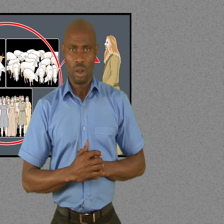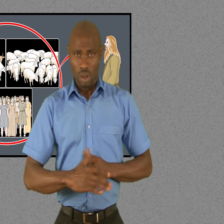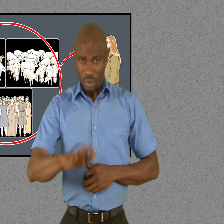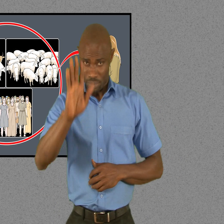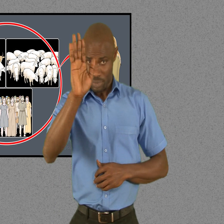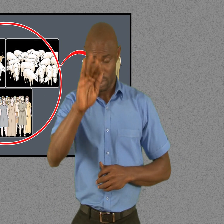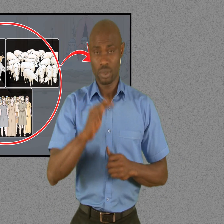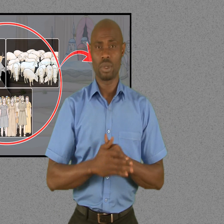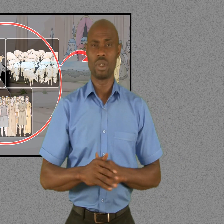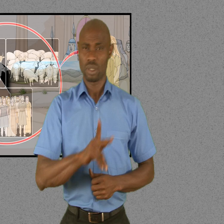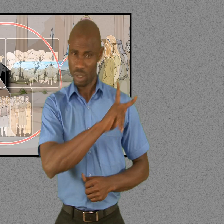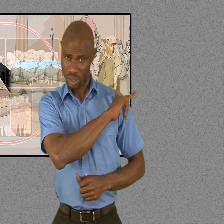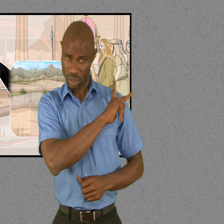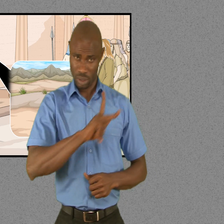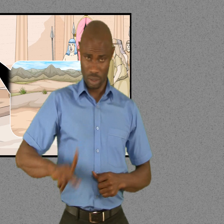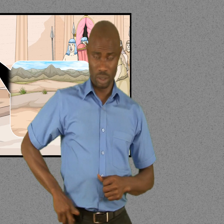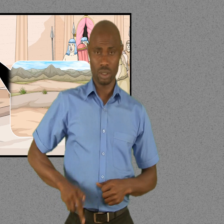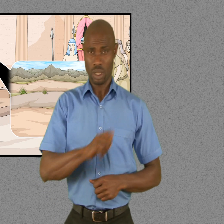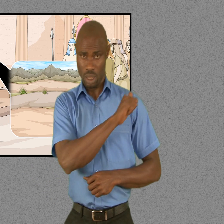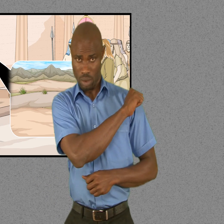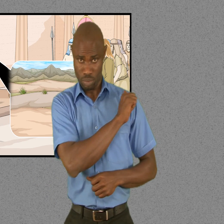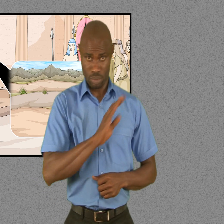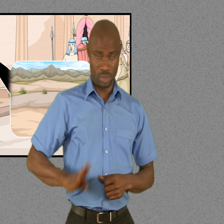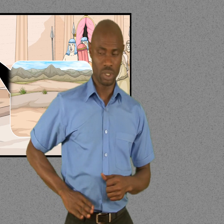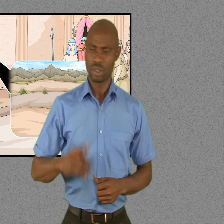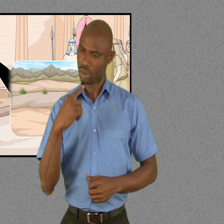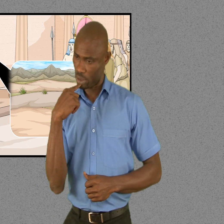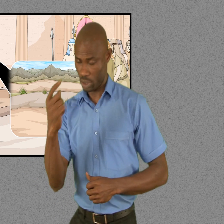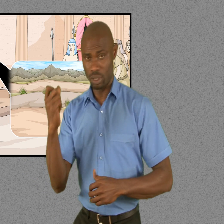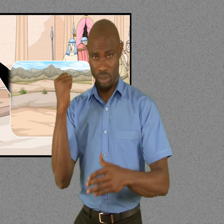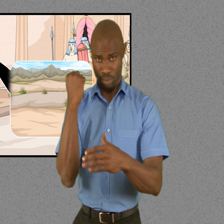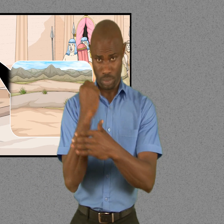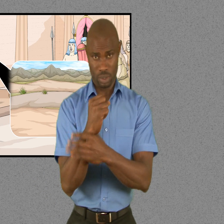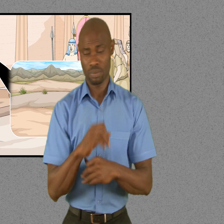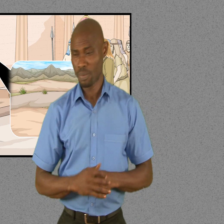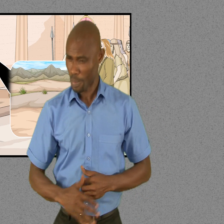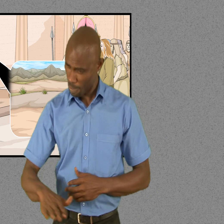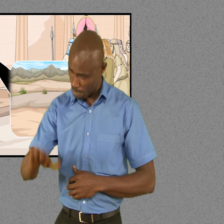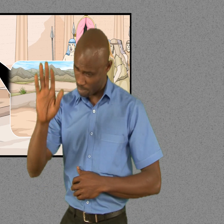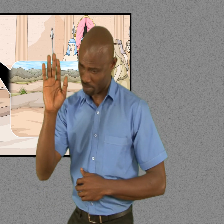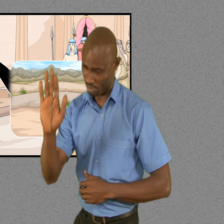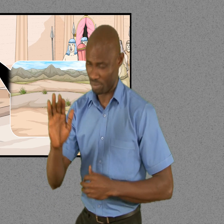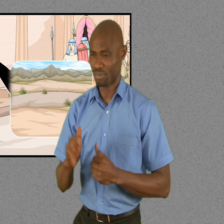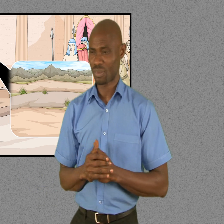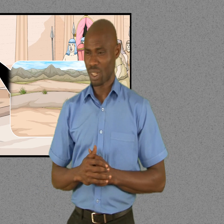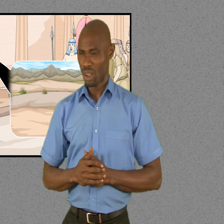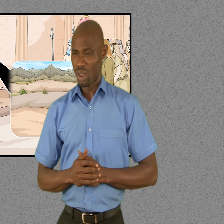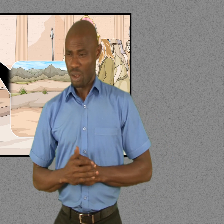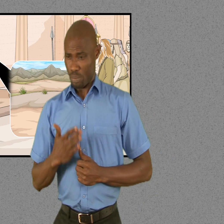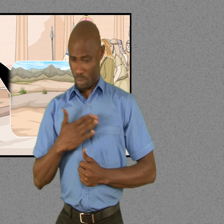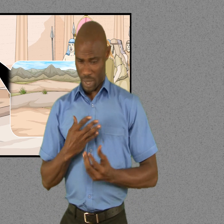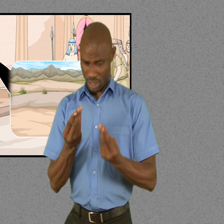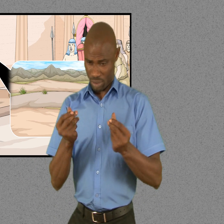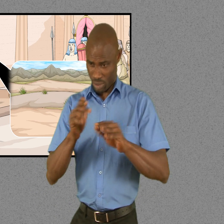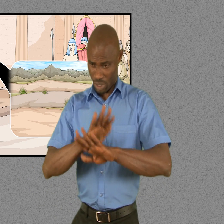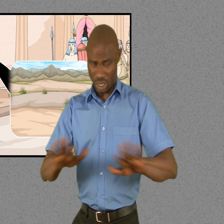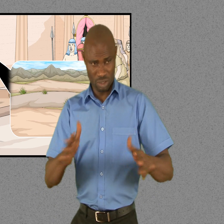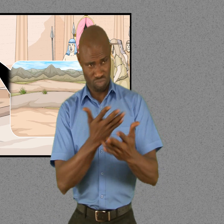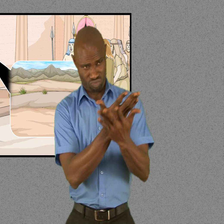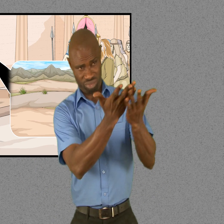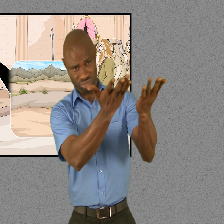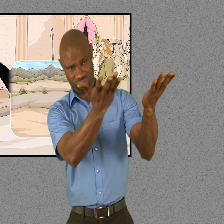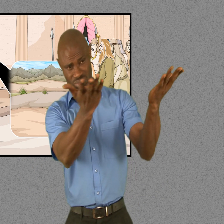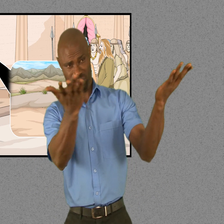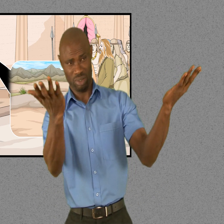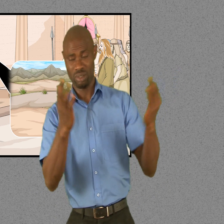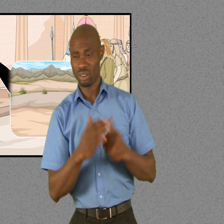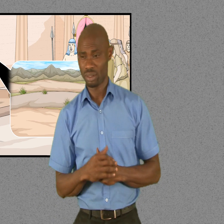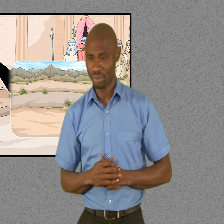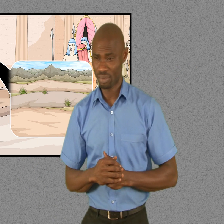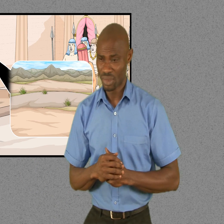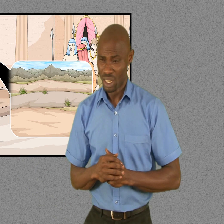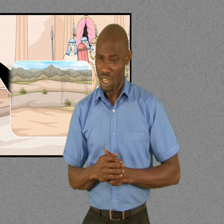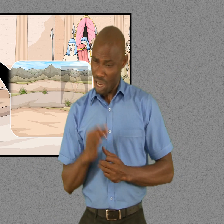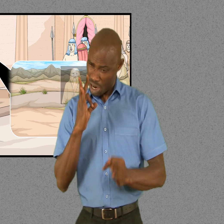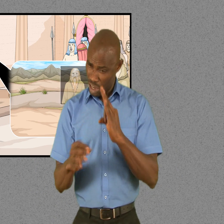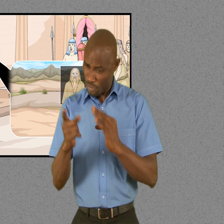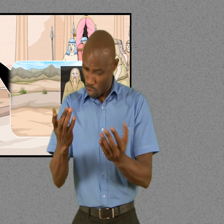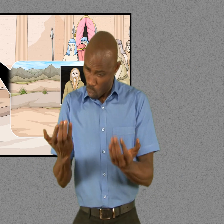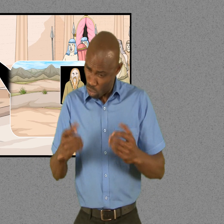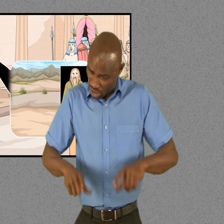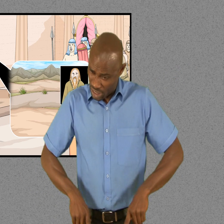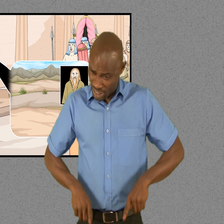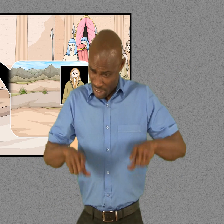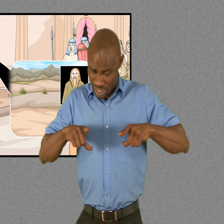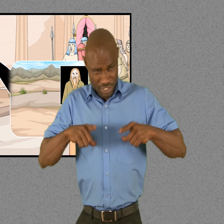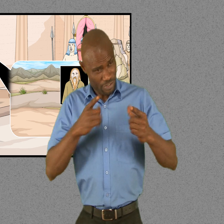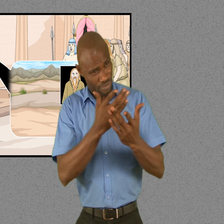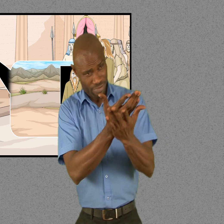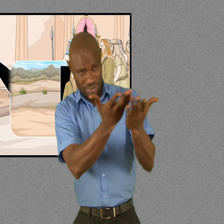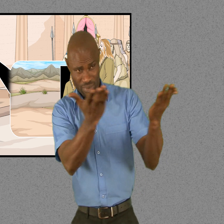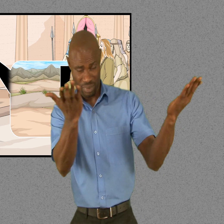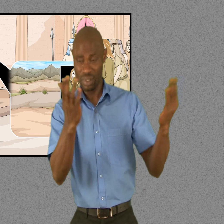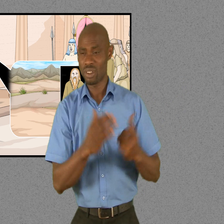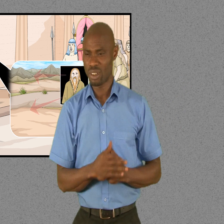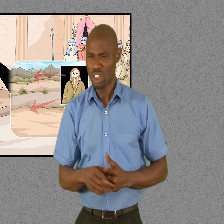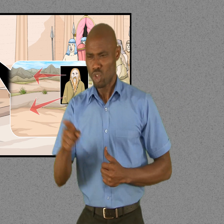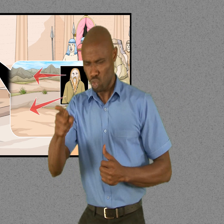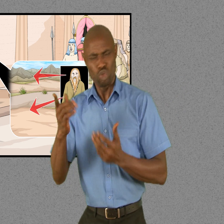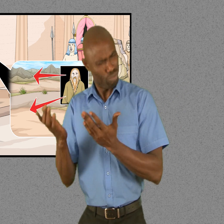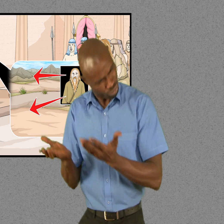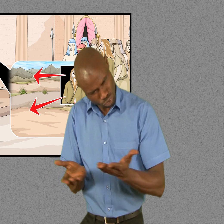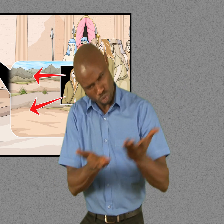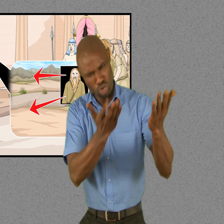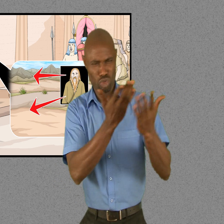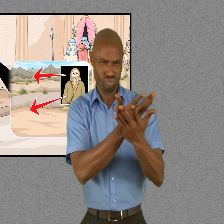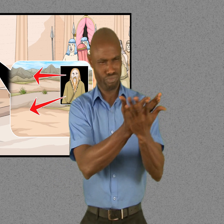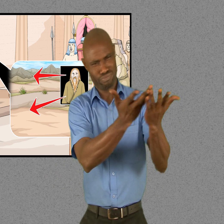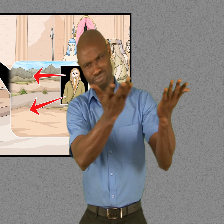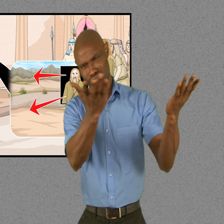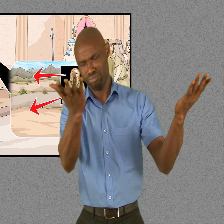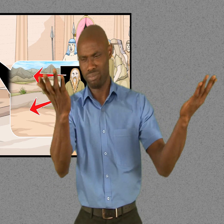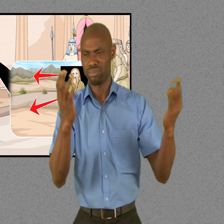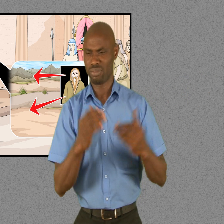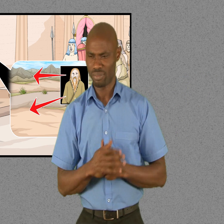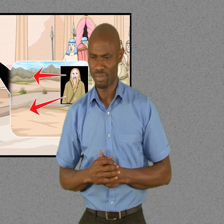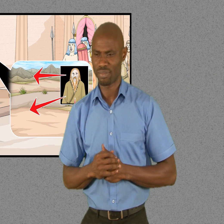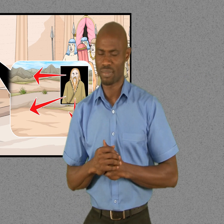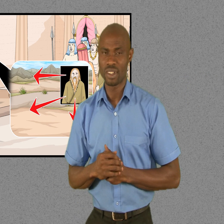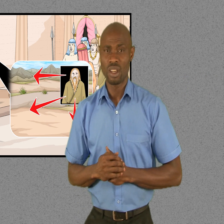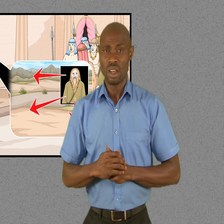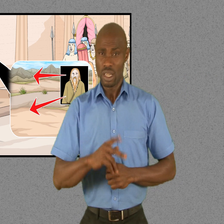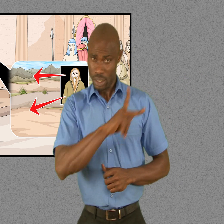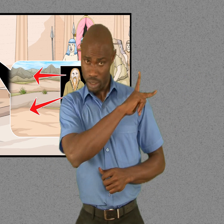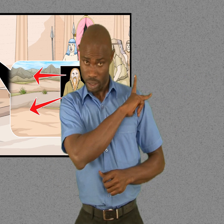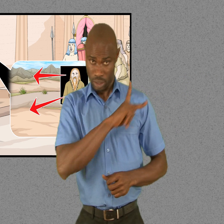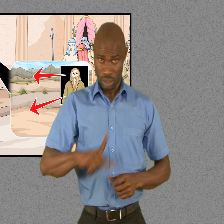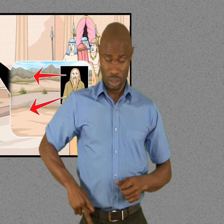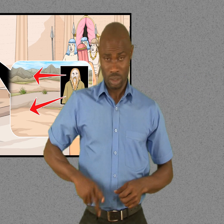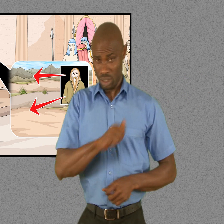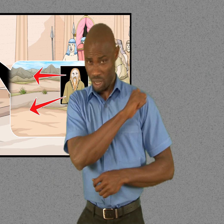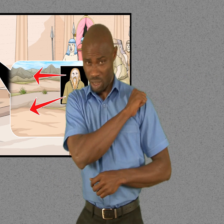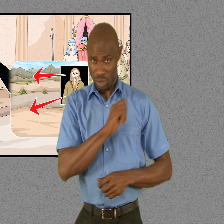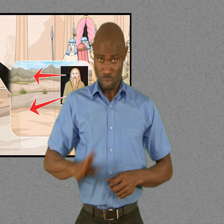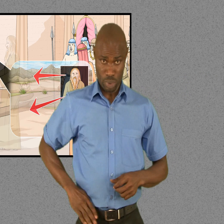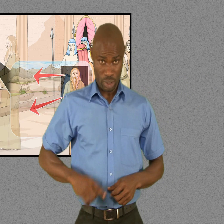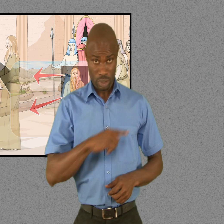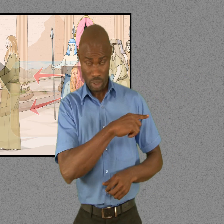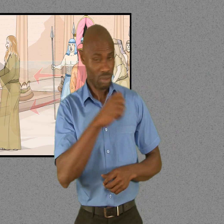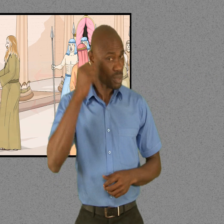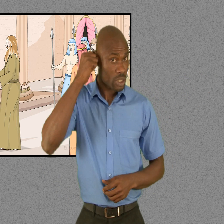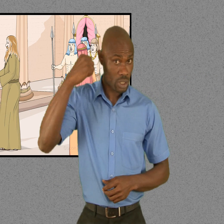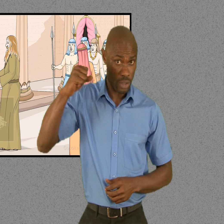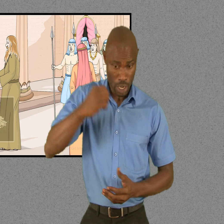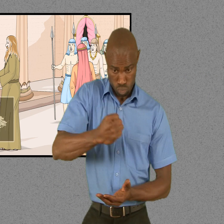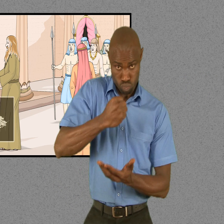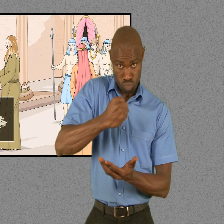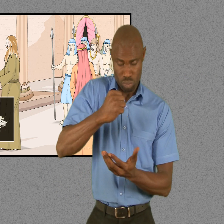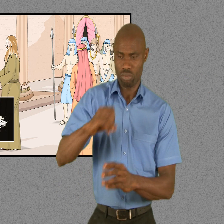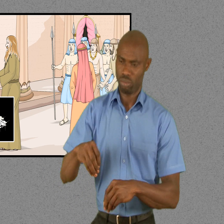And Abimelech said, “Look, my land is before you. Settle wherever you please.”